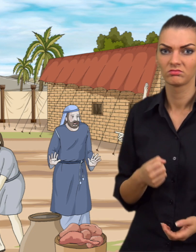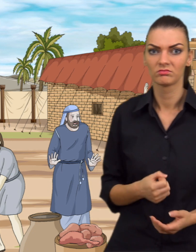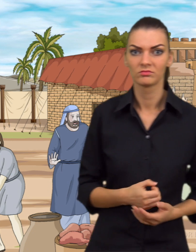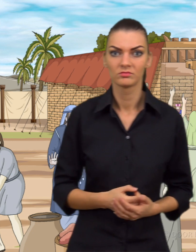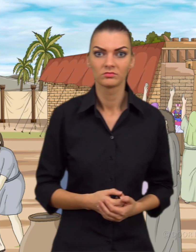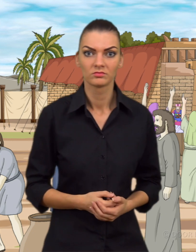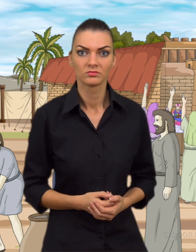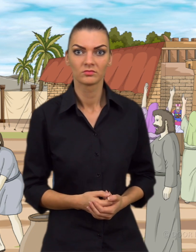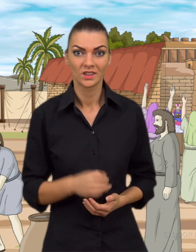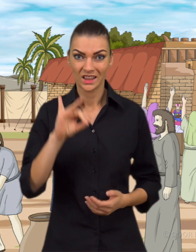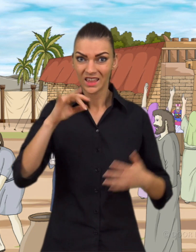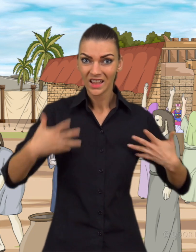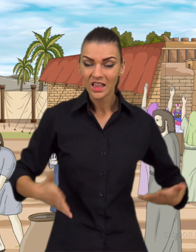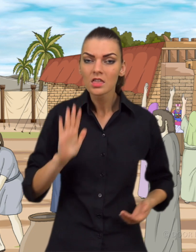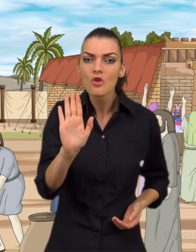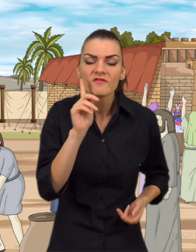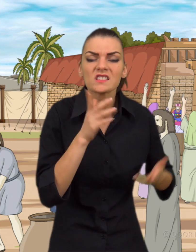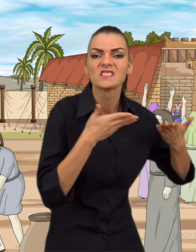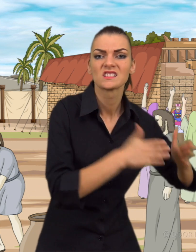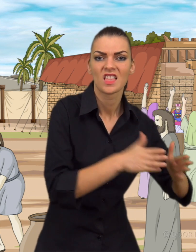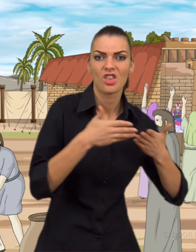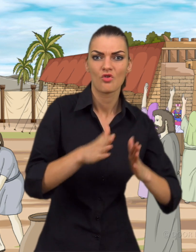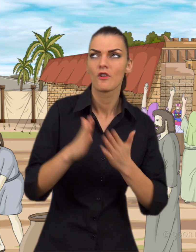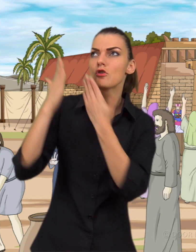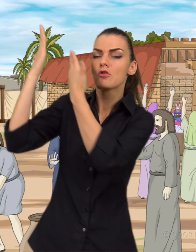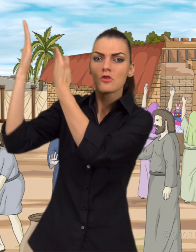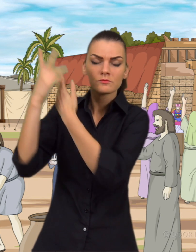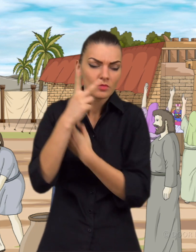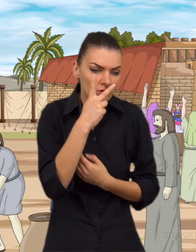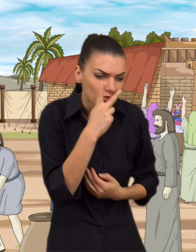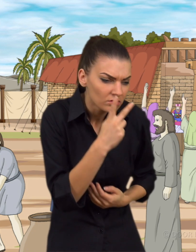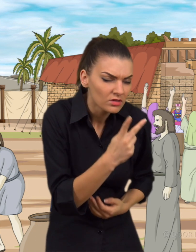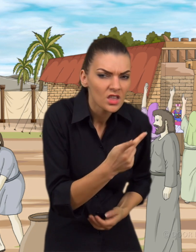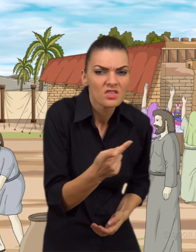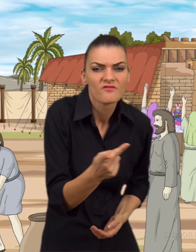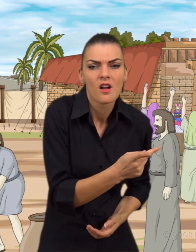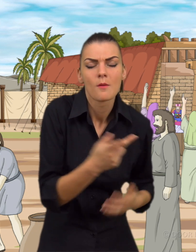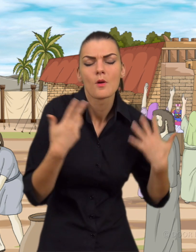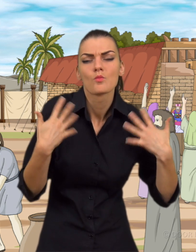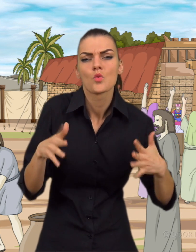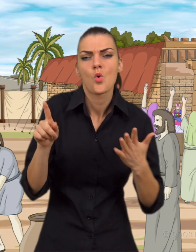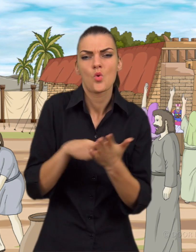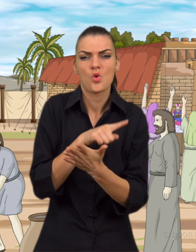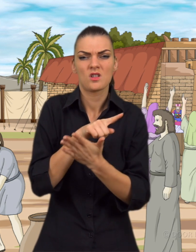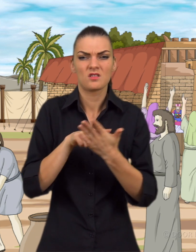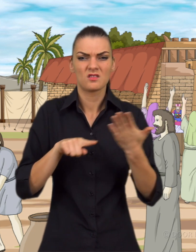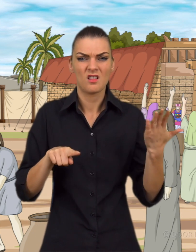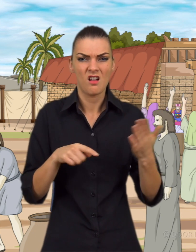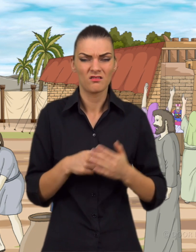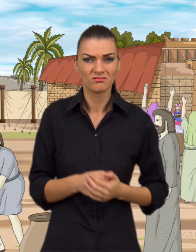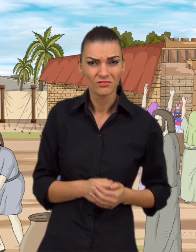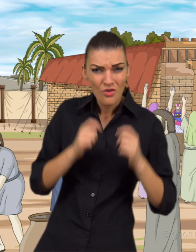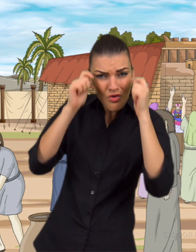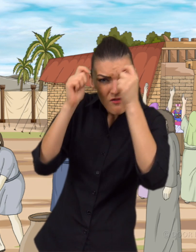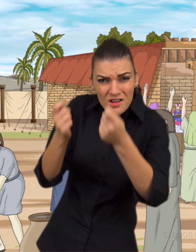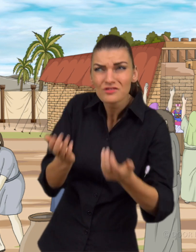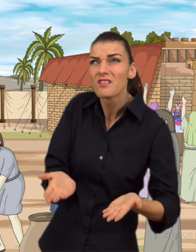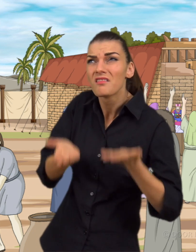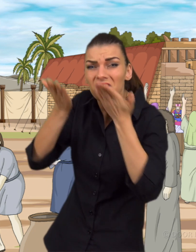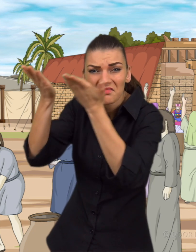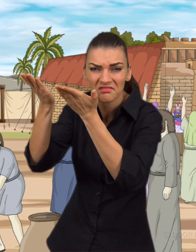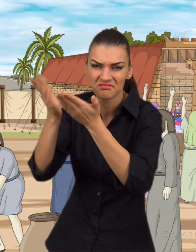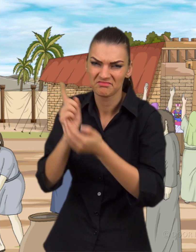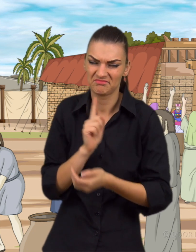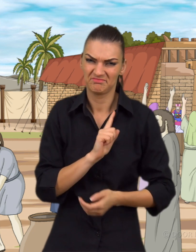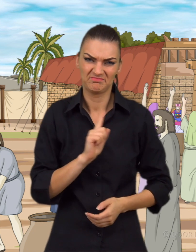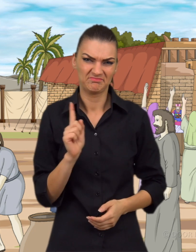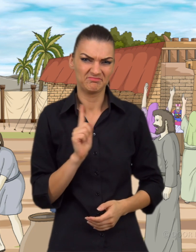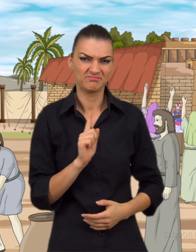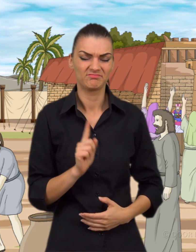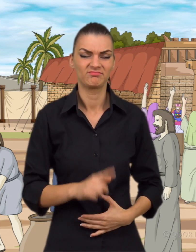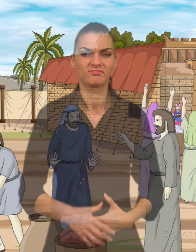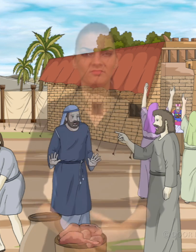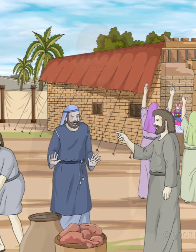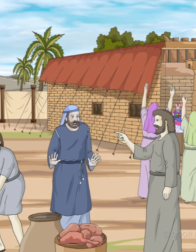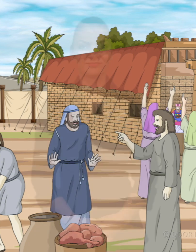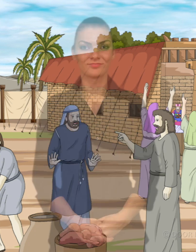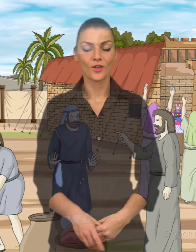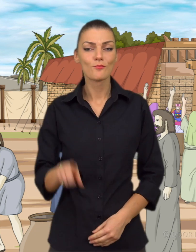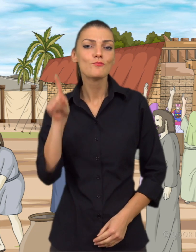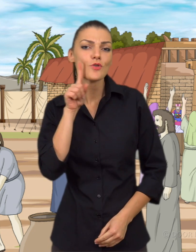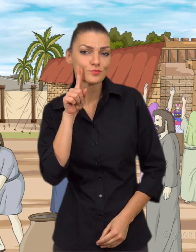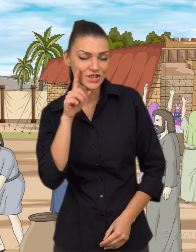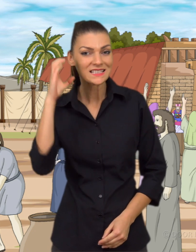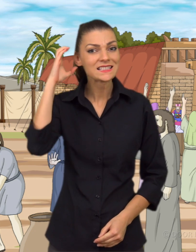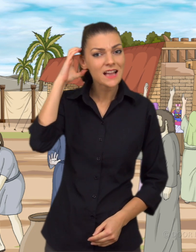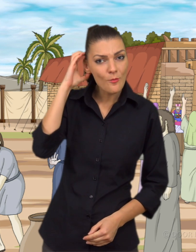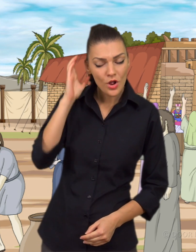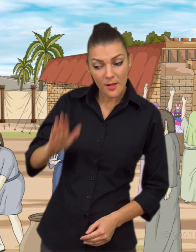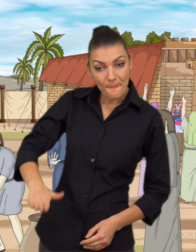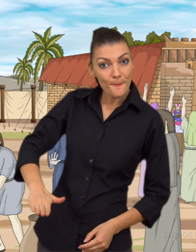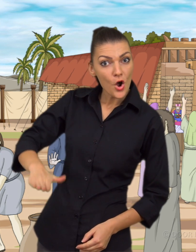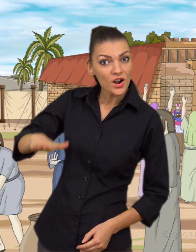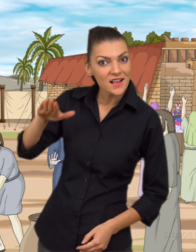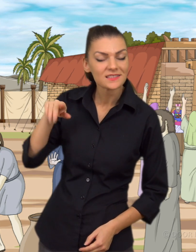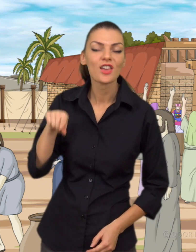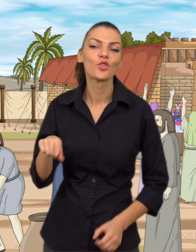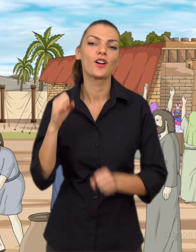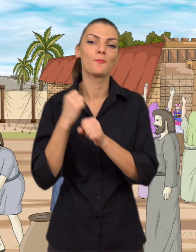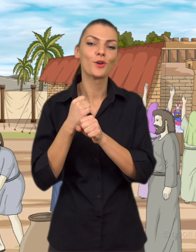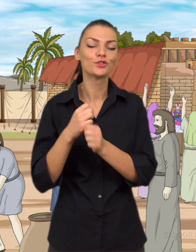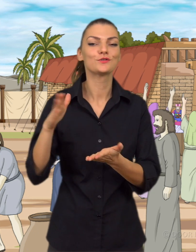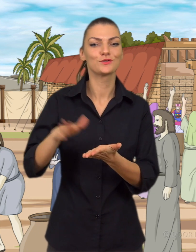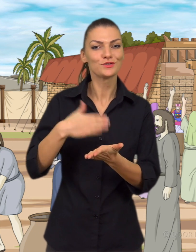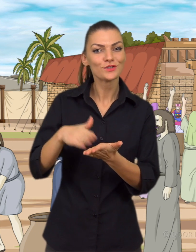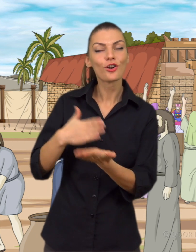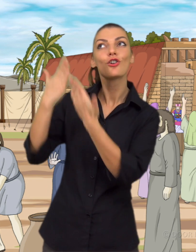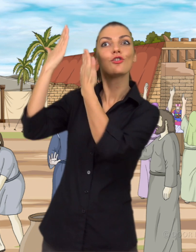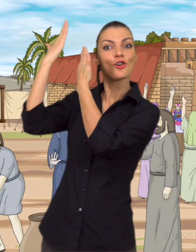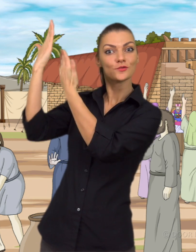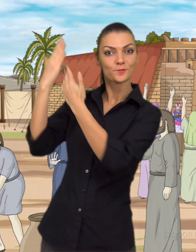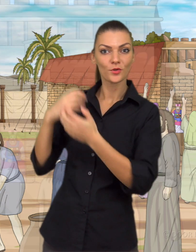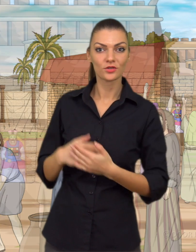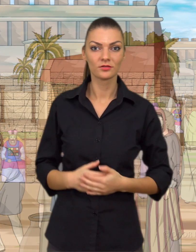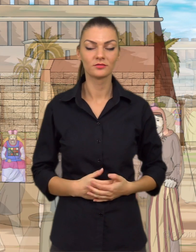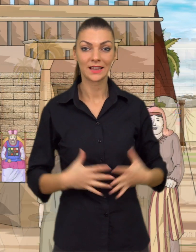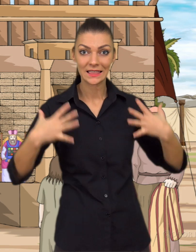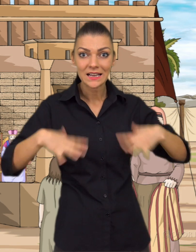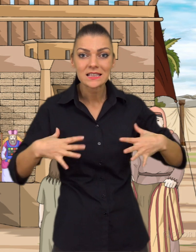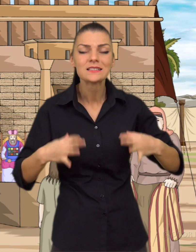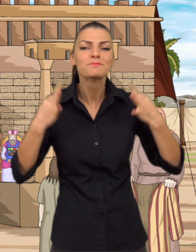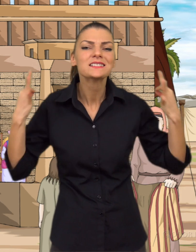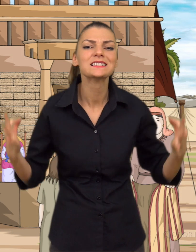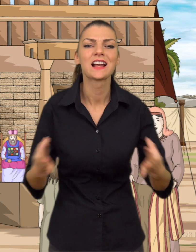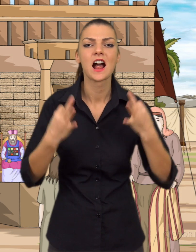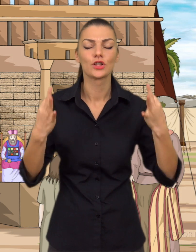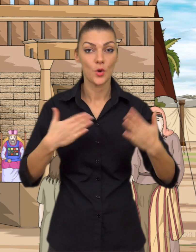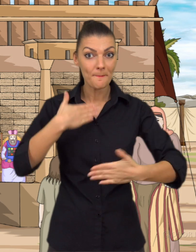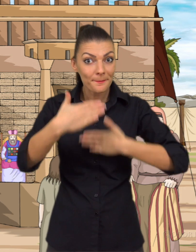If you refuse, I will take it by force!” Thus the sin of these young men was severe in the sight of the LORD, for they were treating the LORD’s offering with contempt.